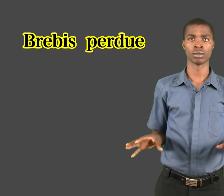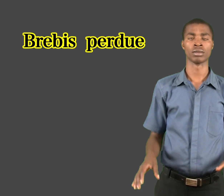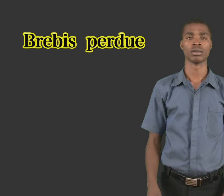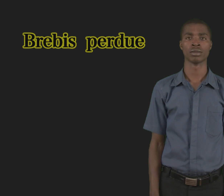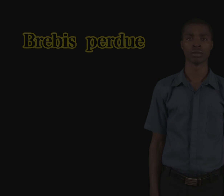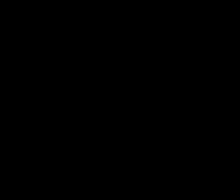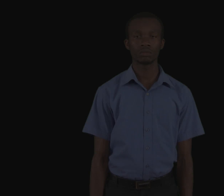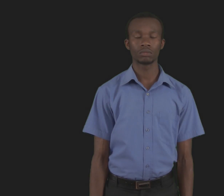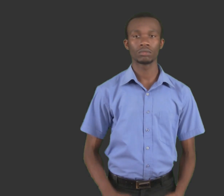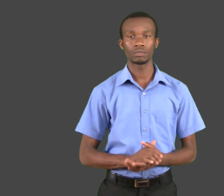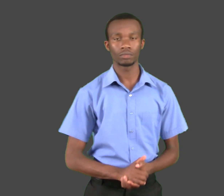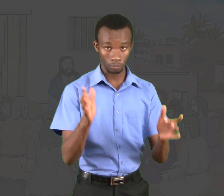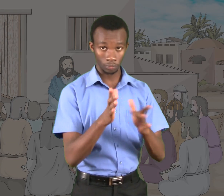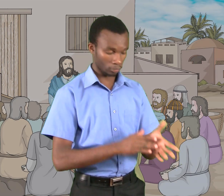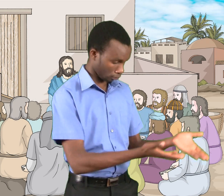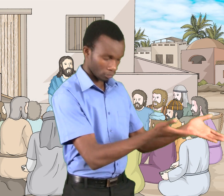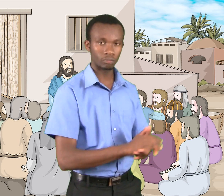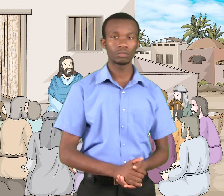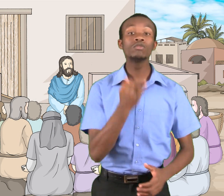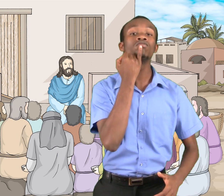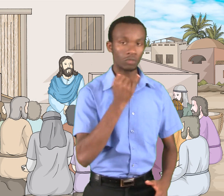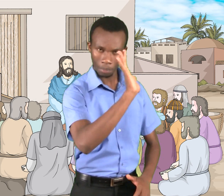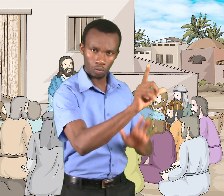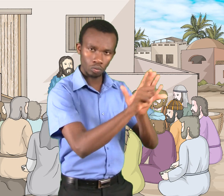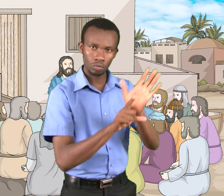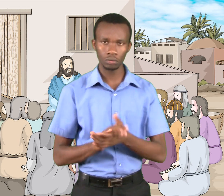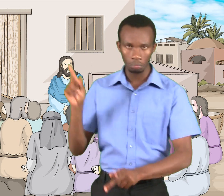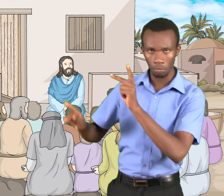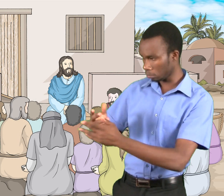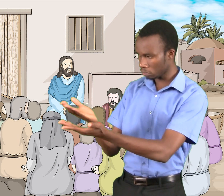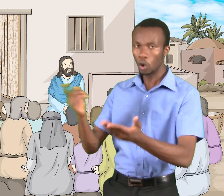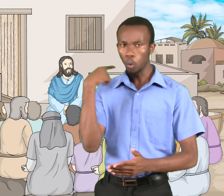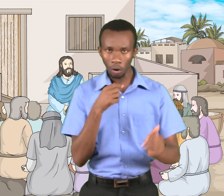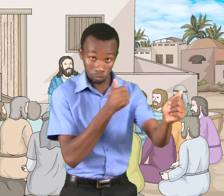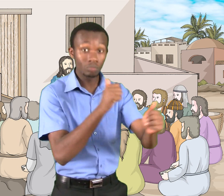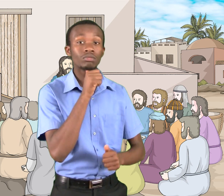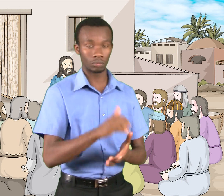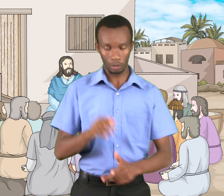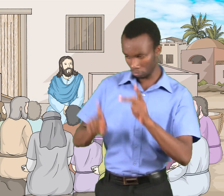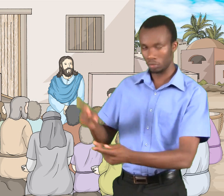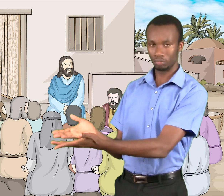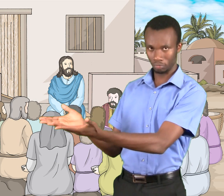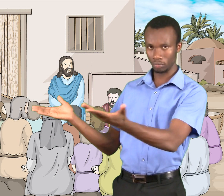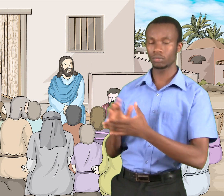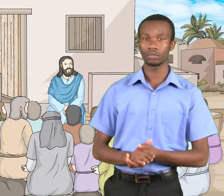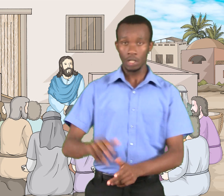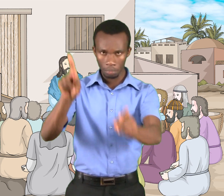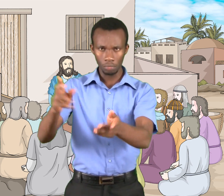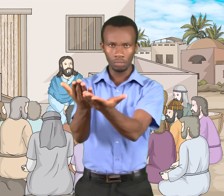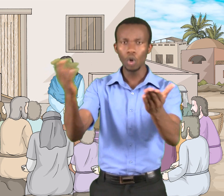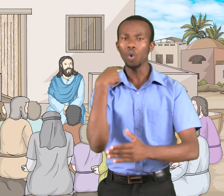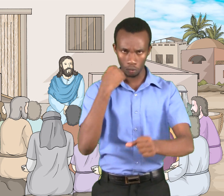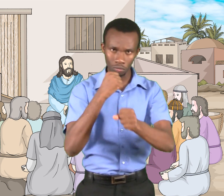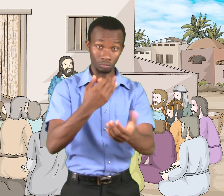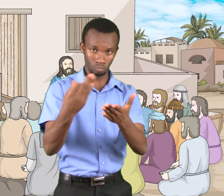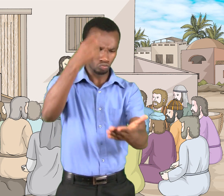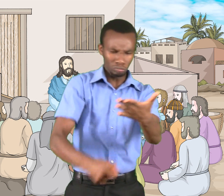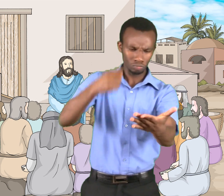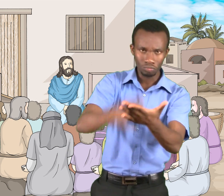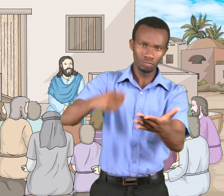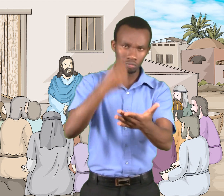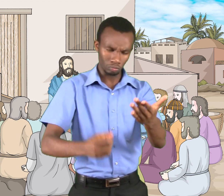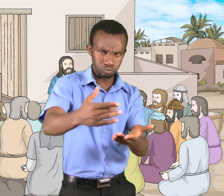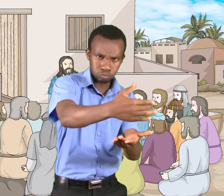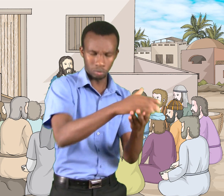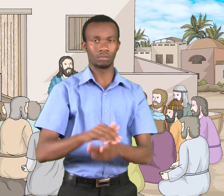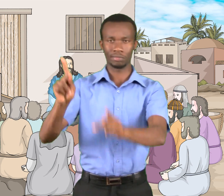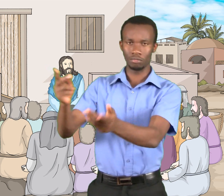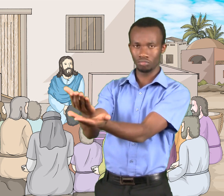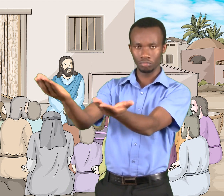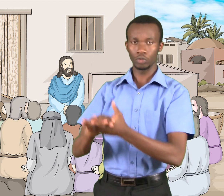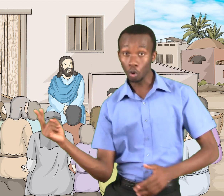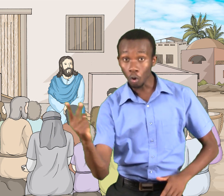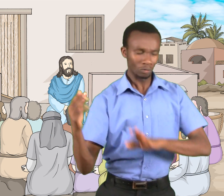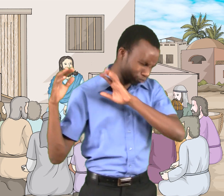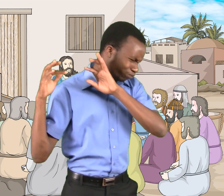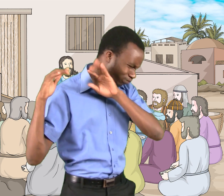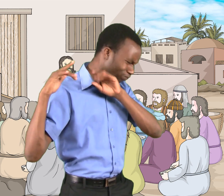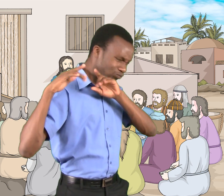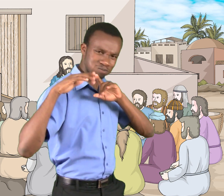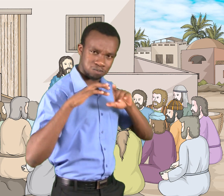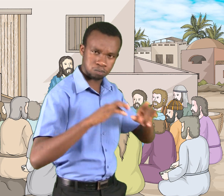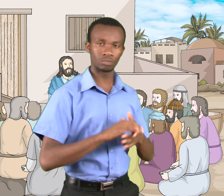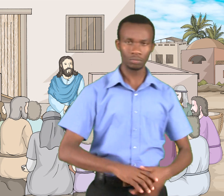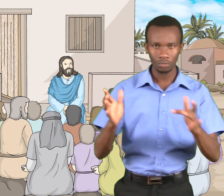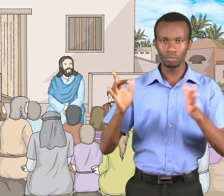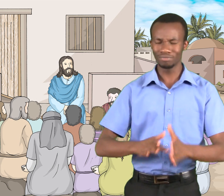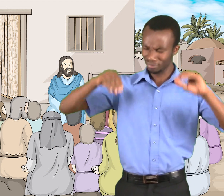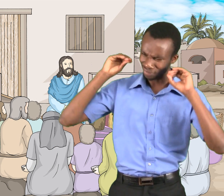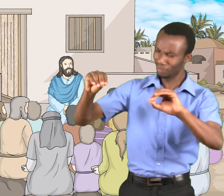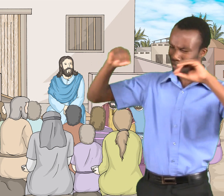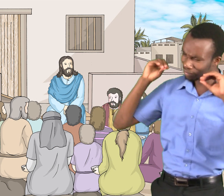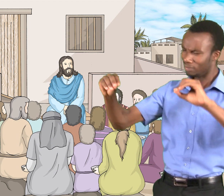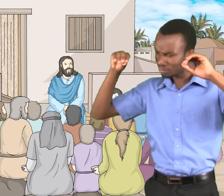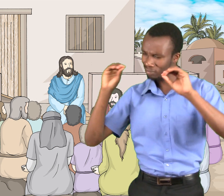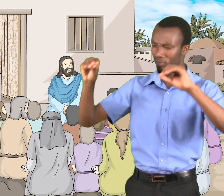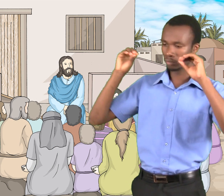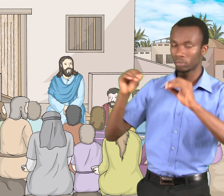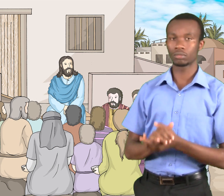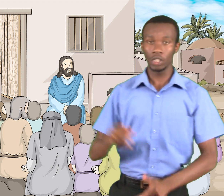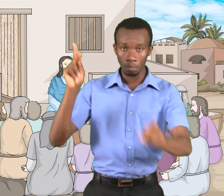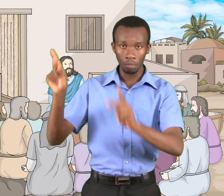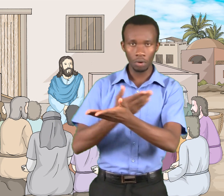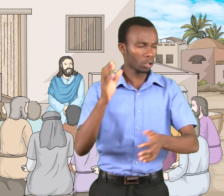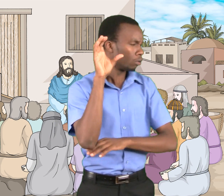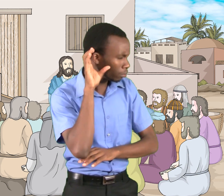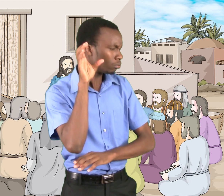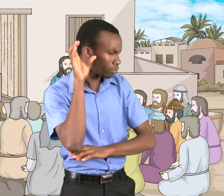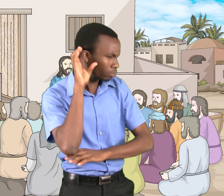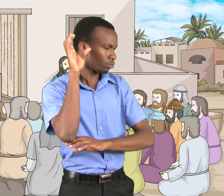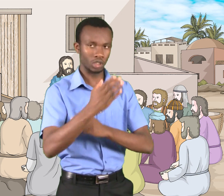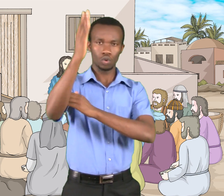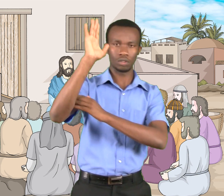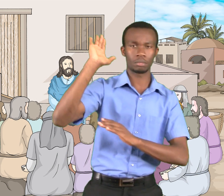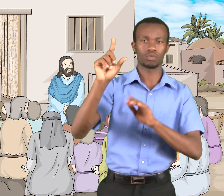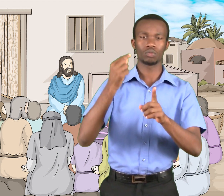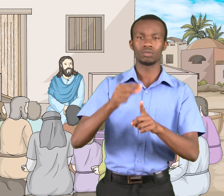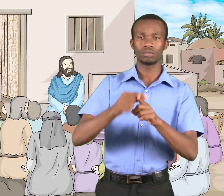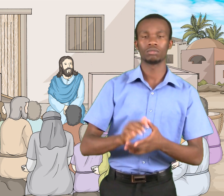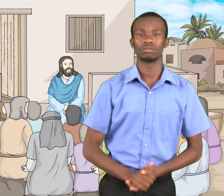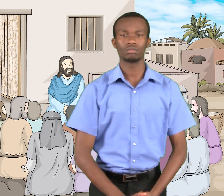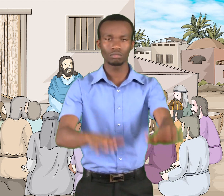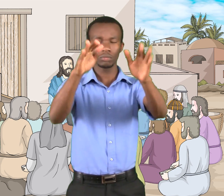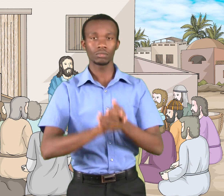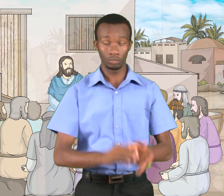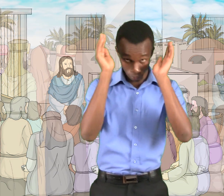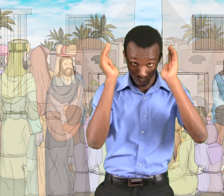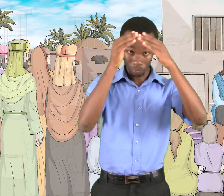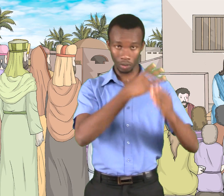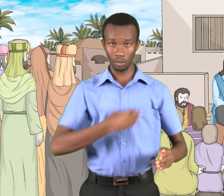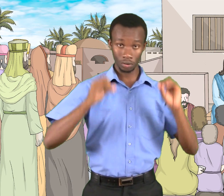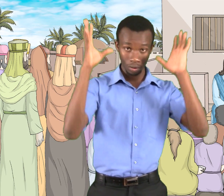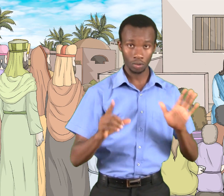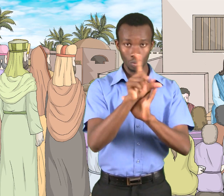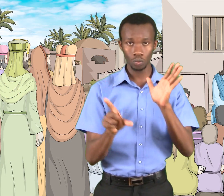Now all the tax collectors and sinners were gathering around to listen to Jesus.